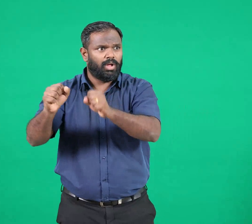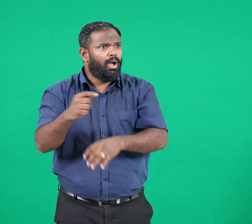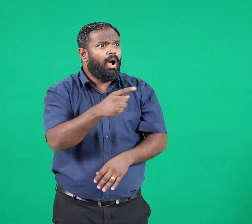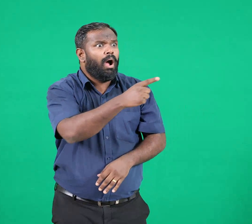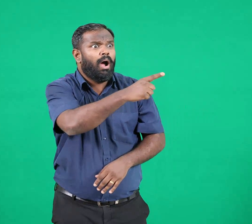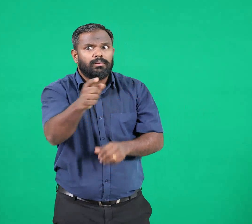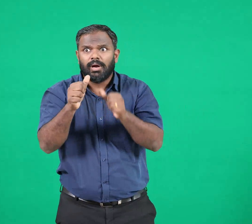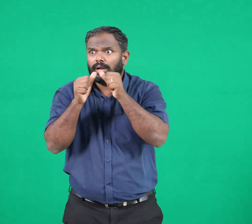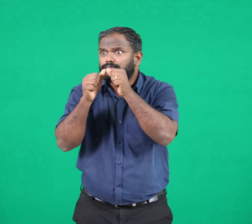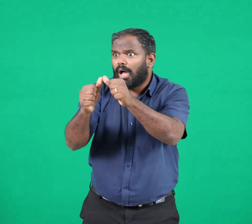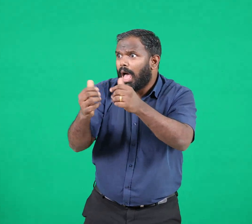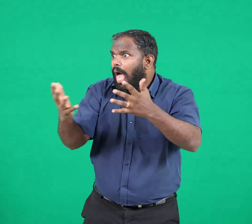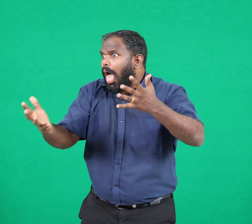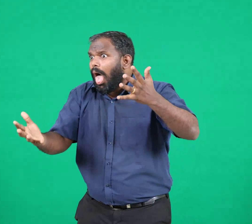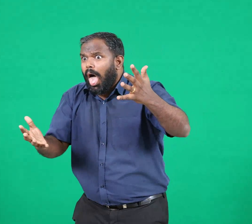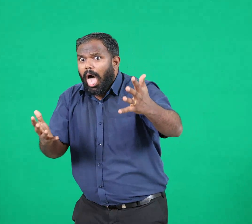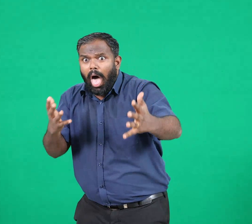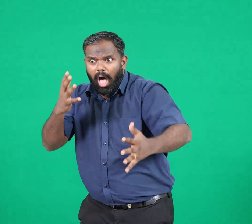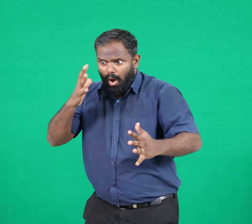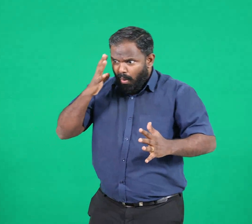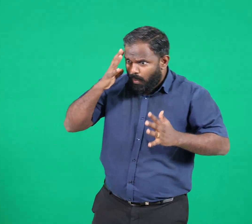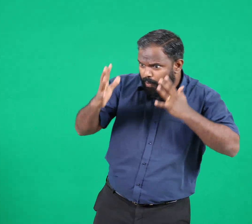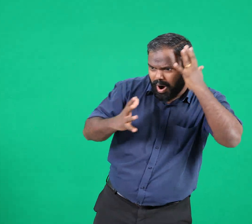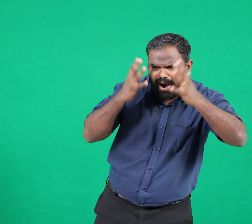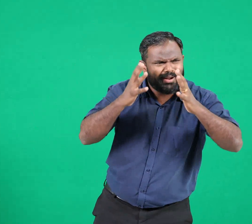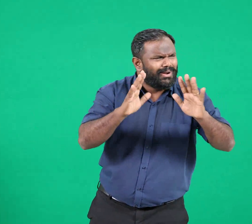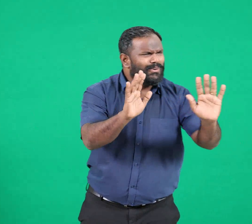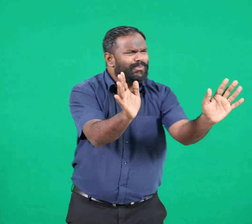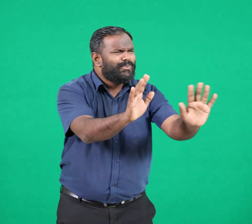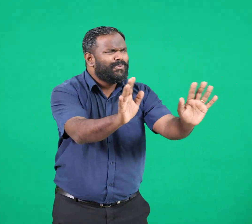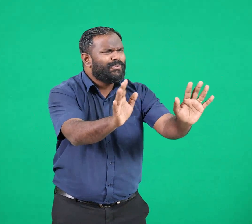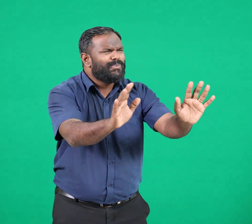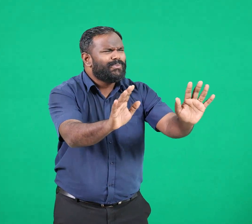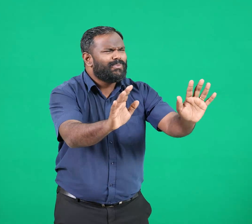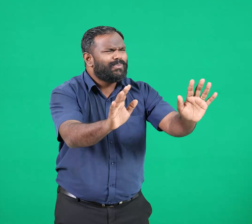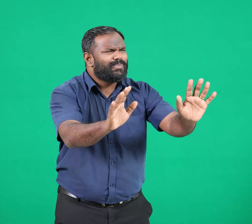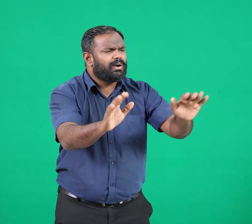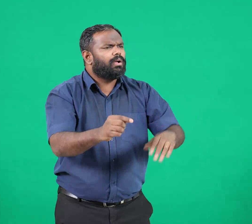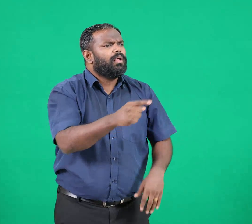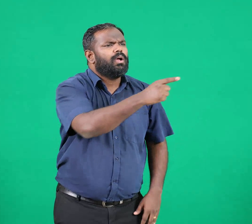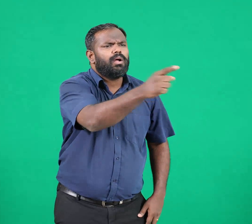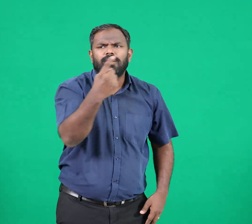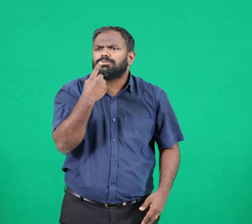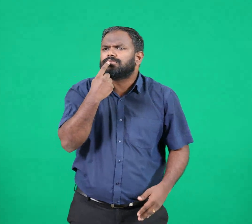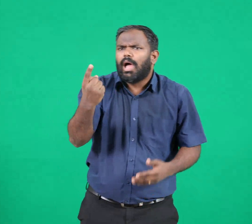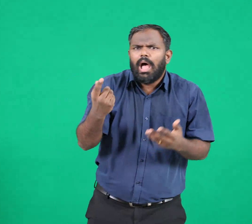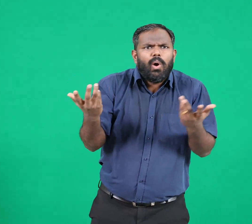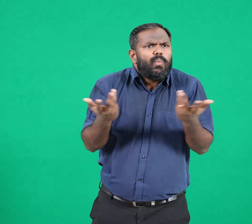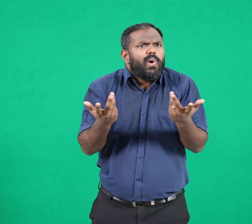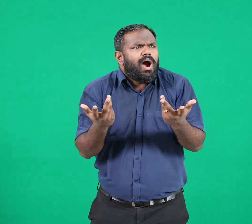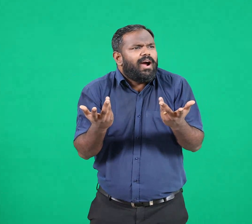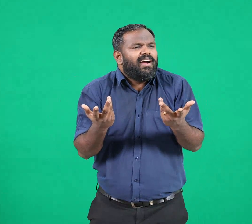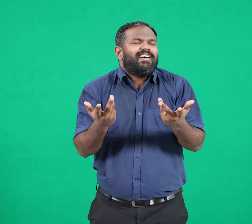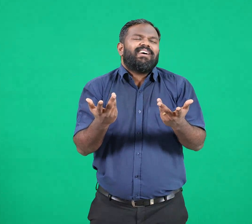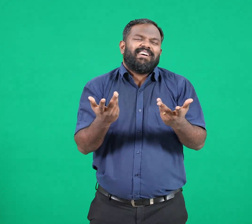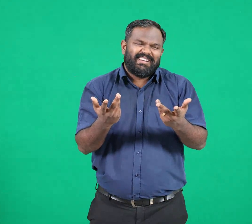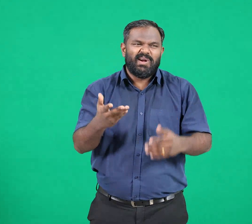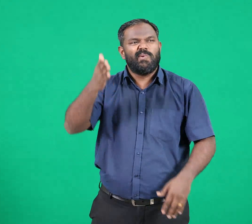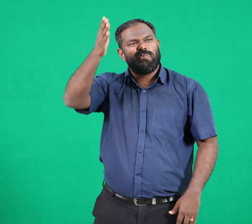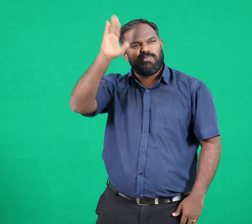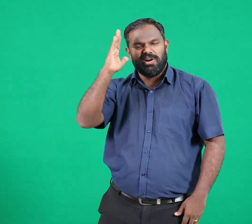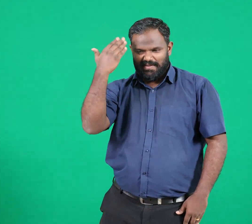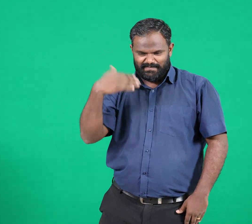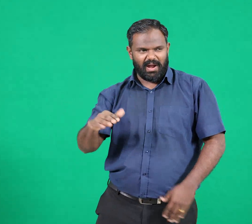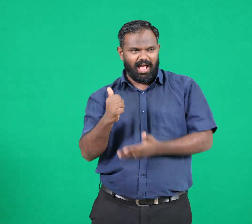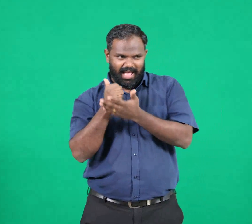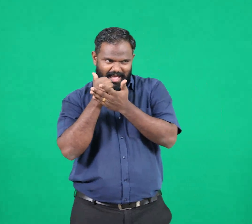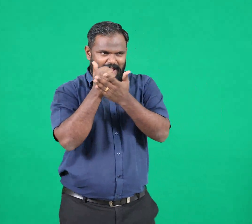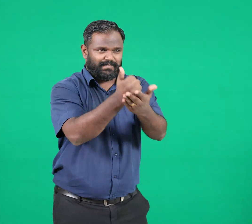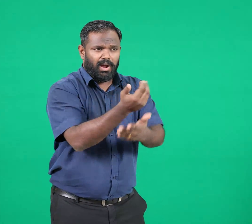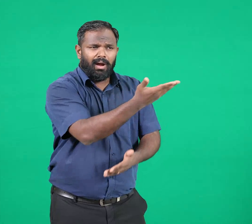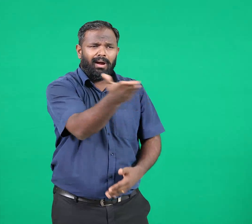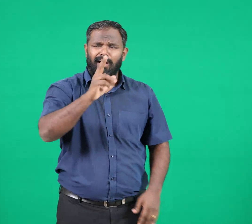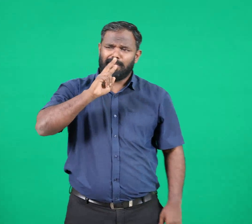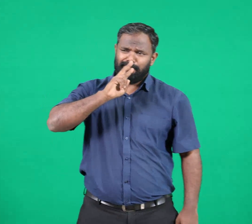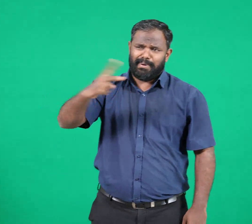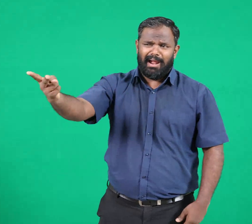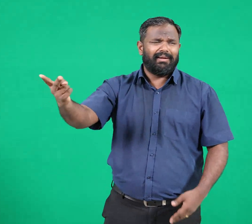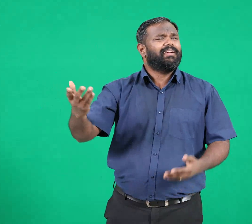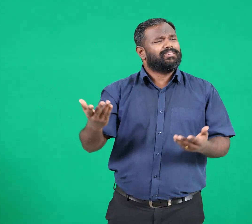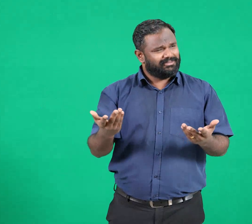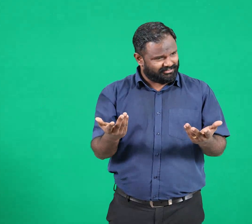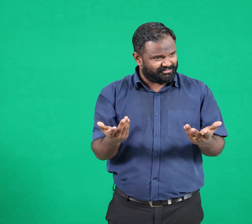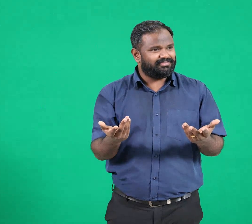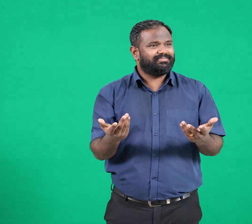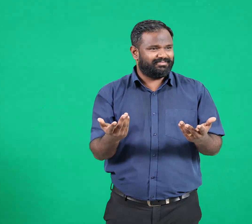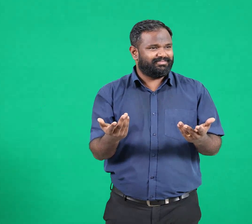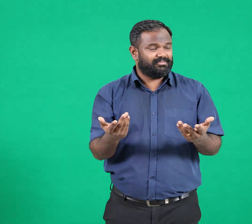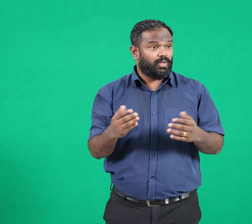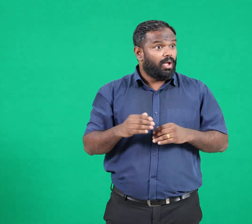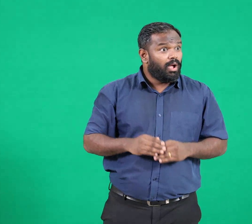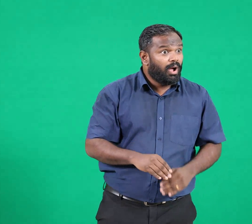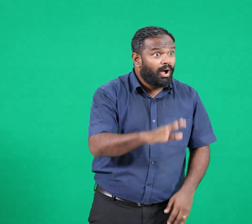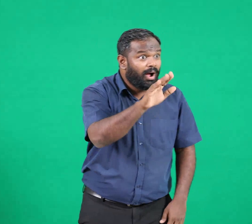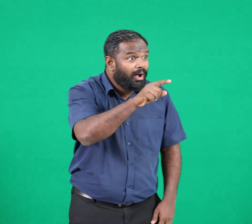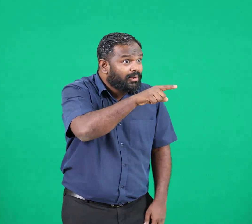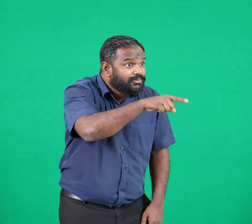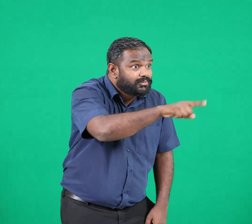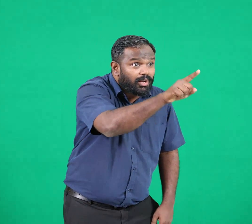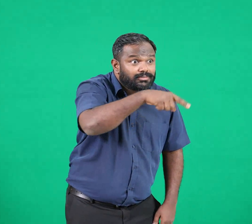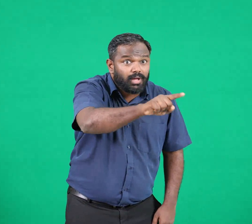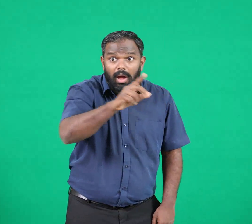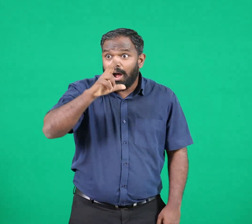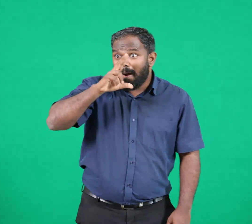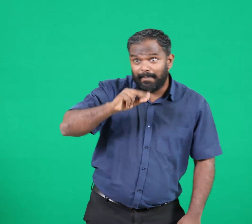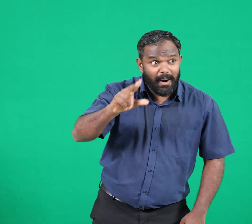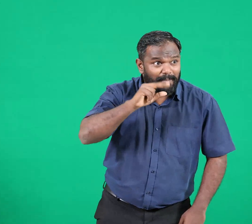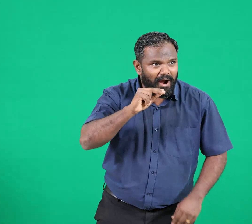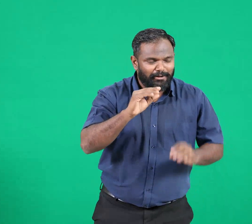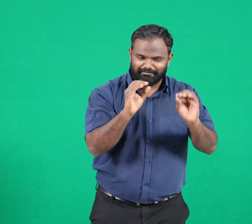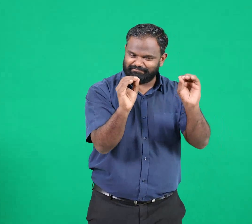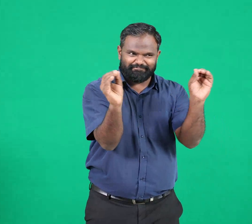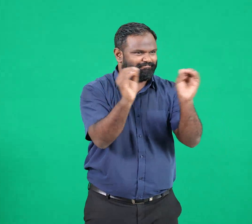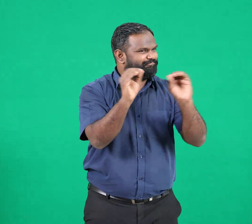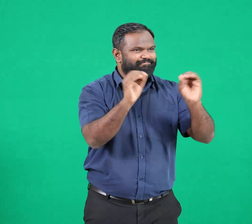In that hour you will be given what to say.